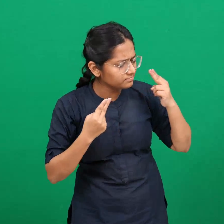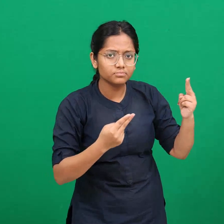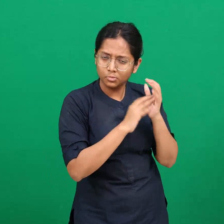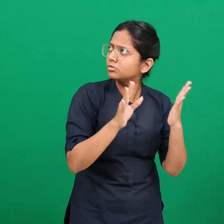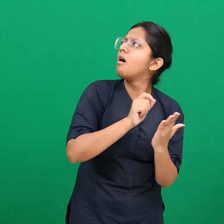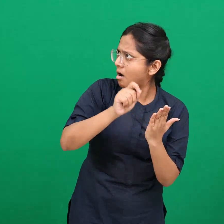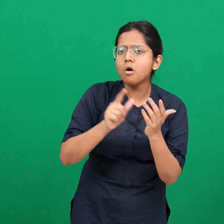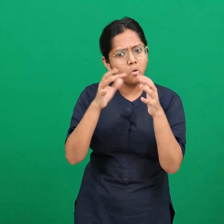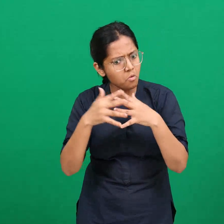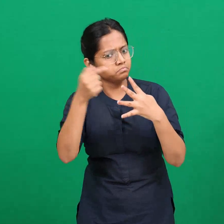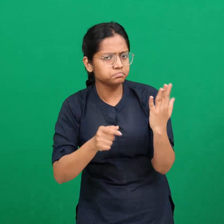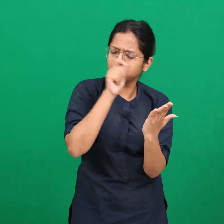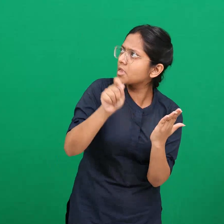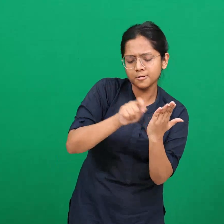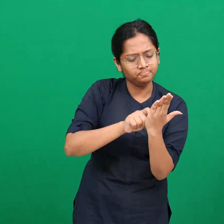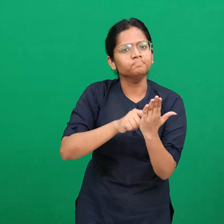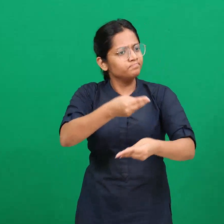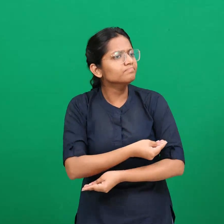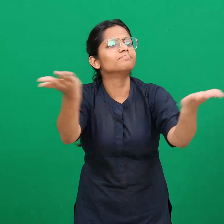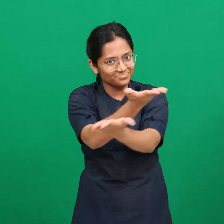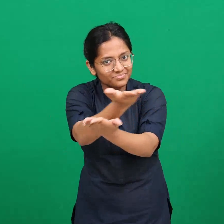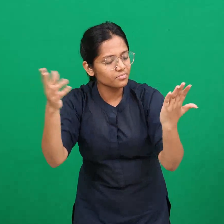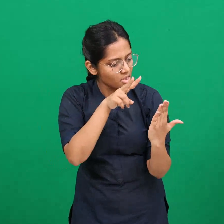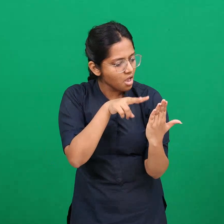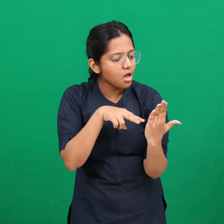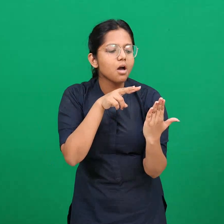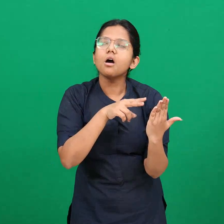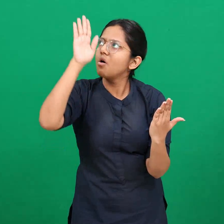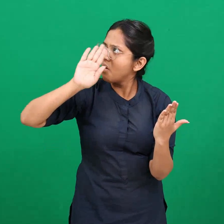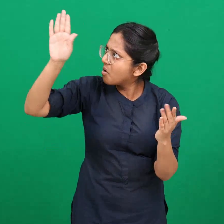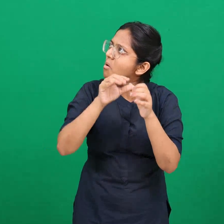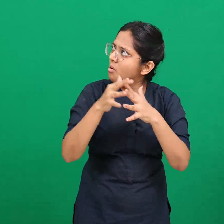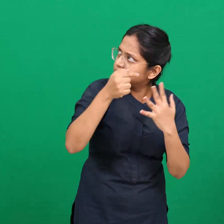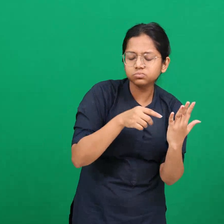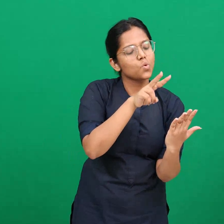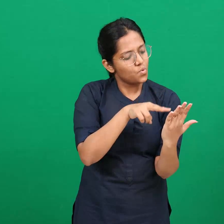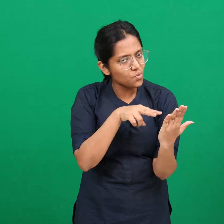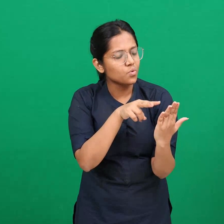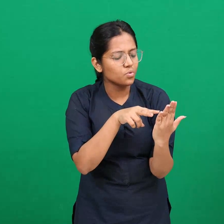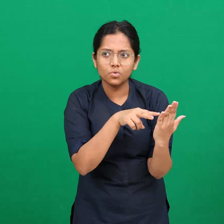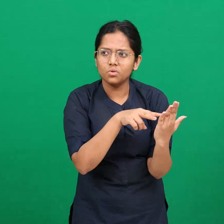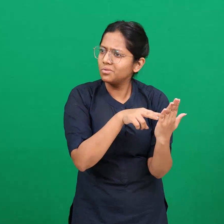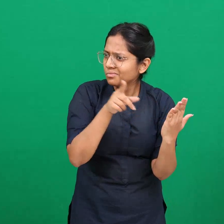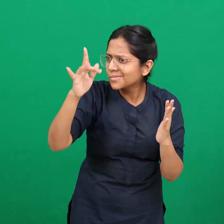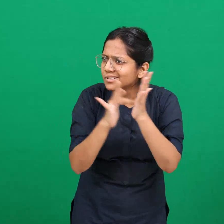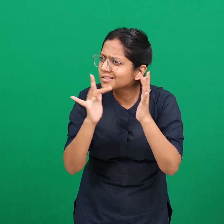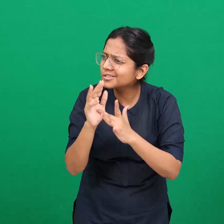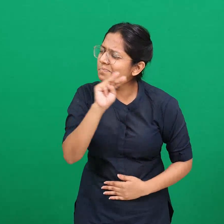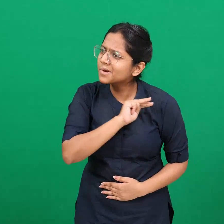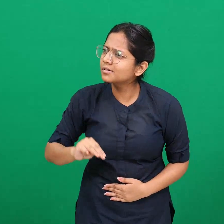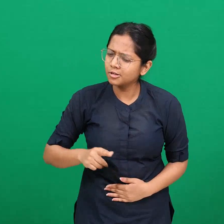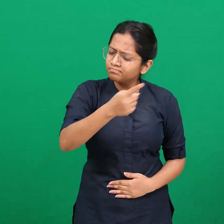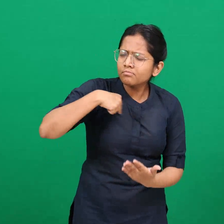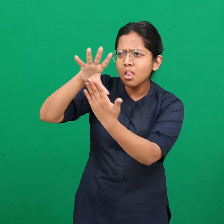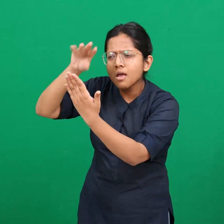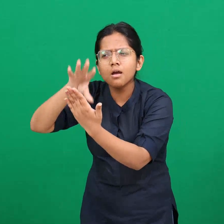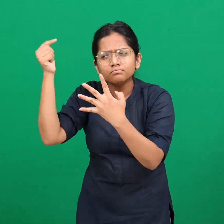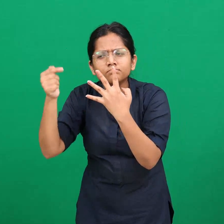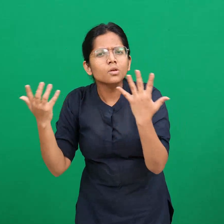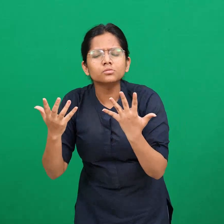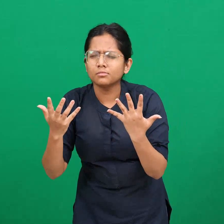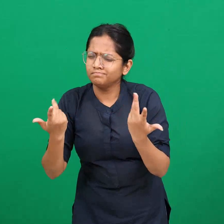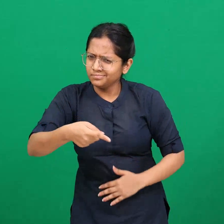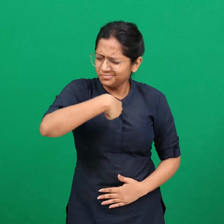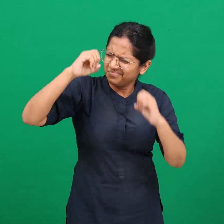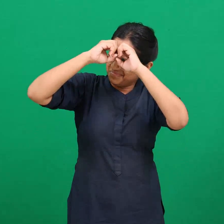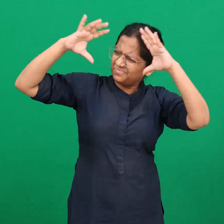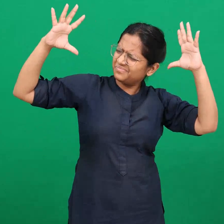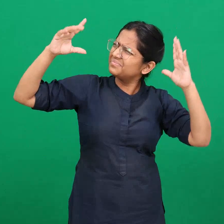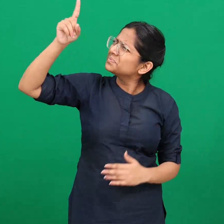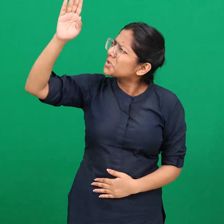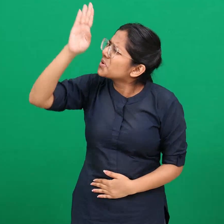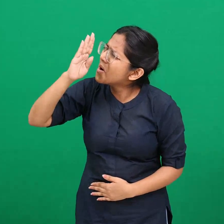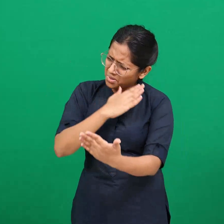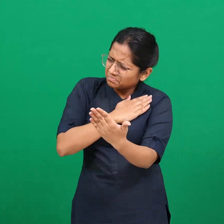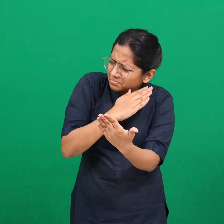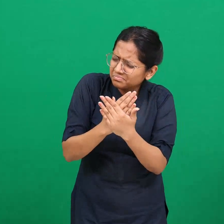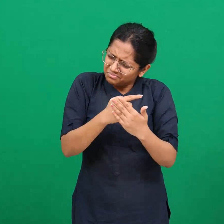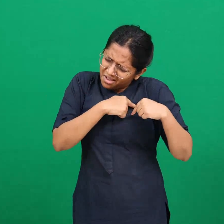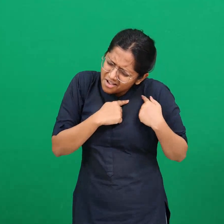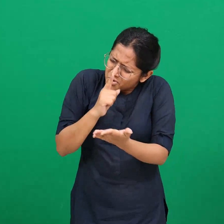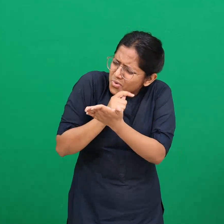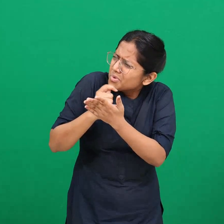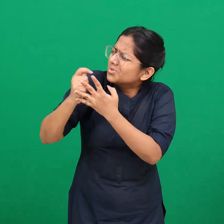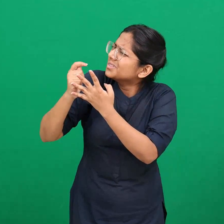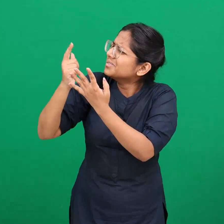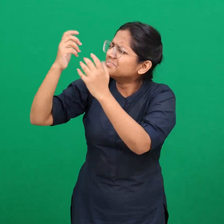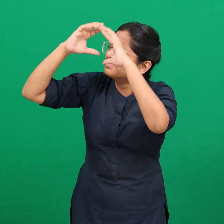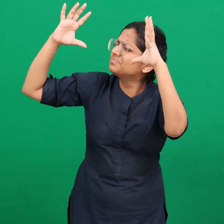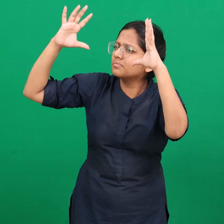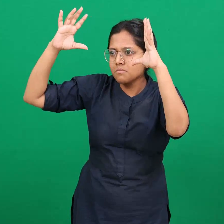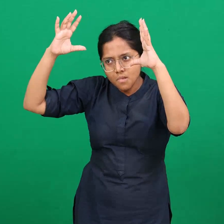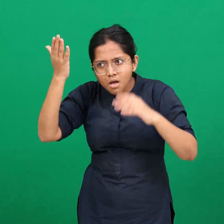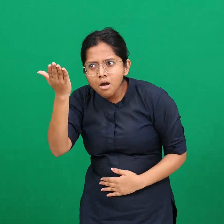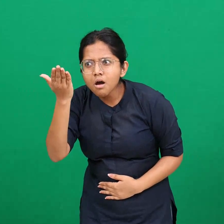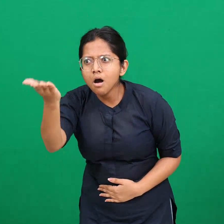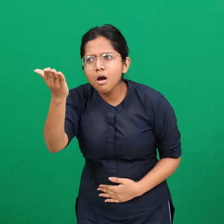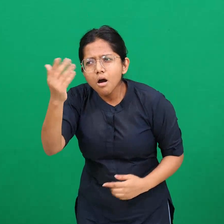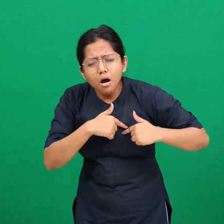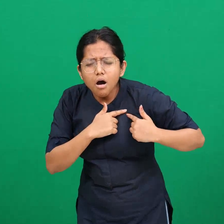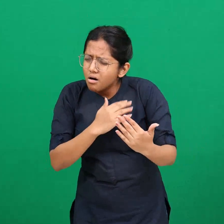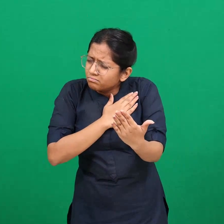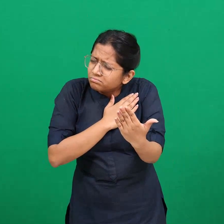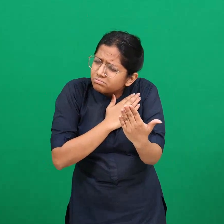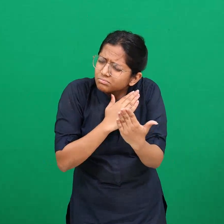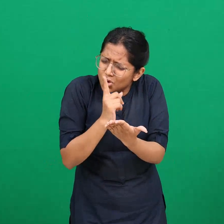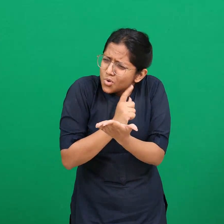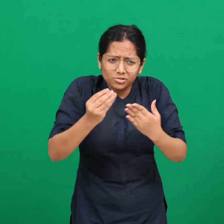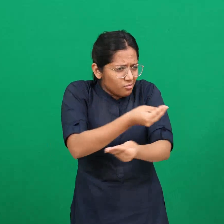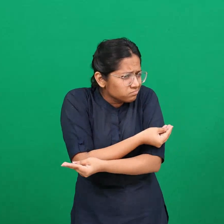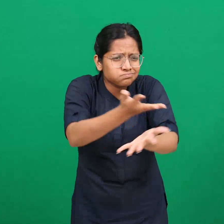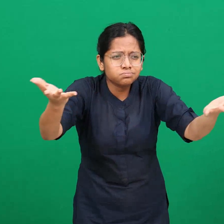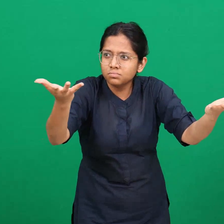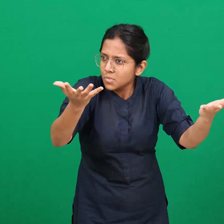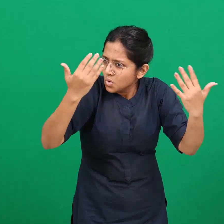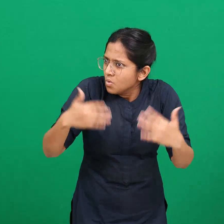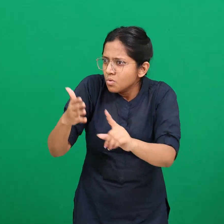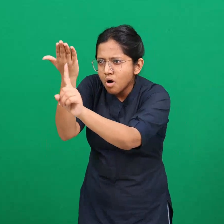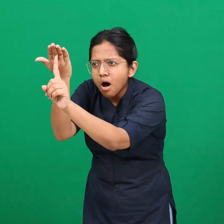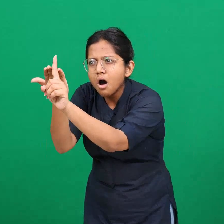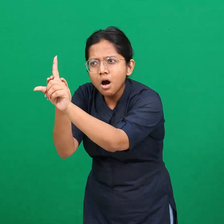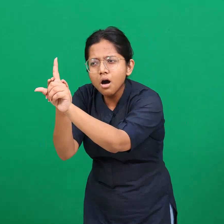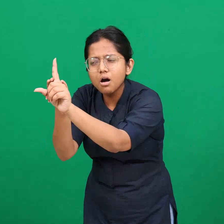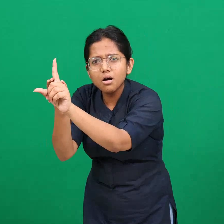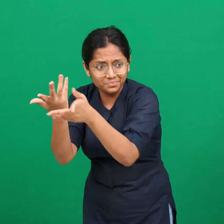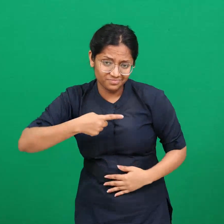For the law was given through Moses; grace and truth came through Jesus Christ.